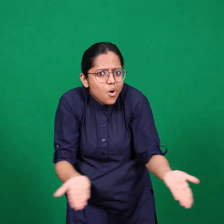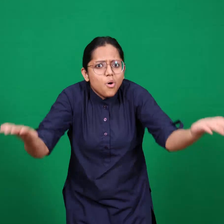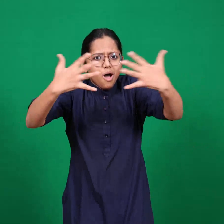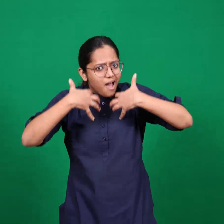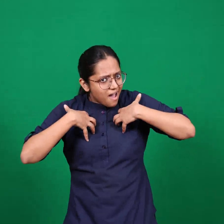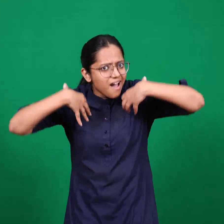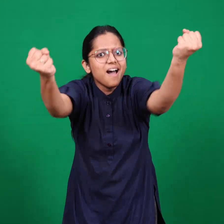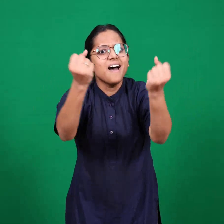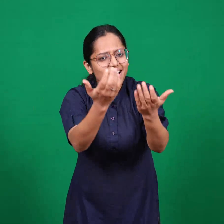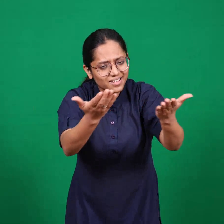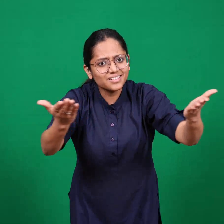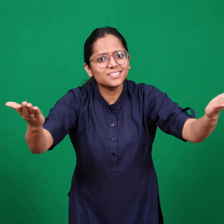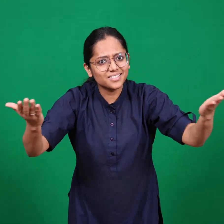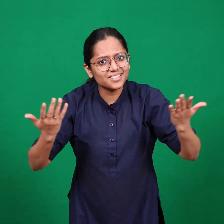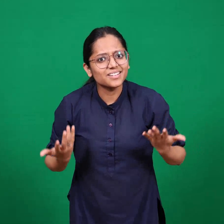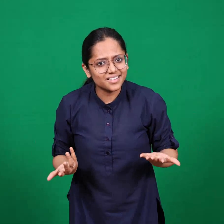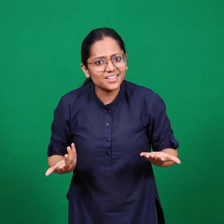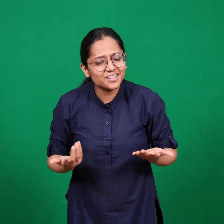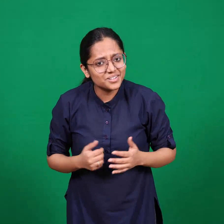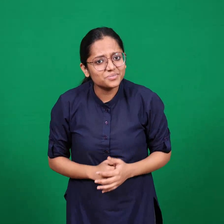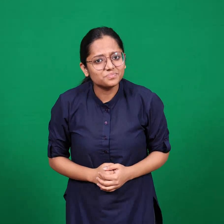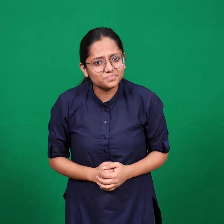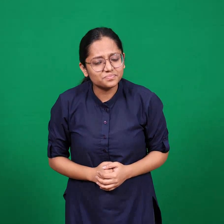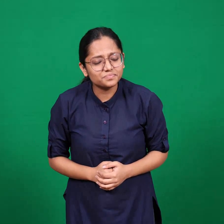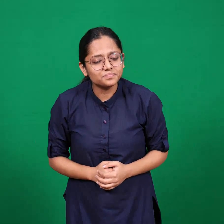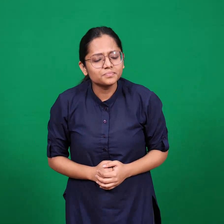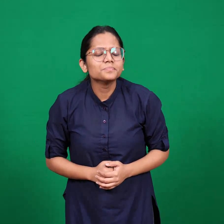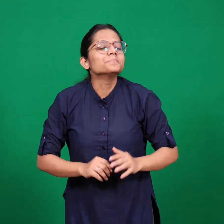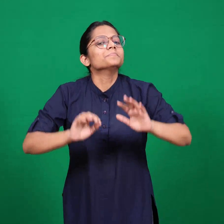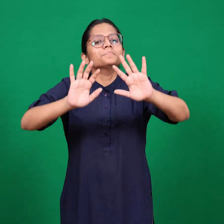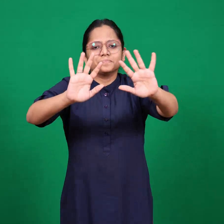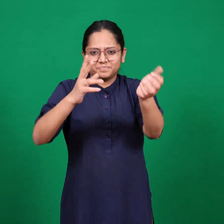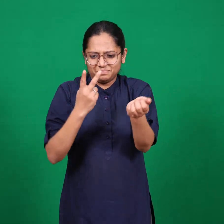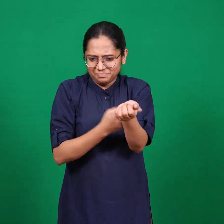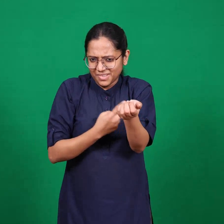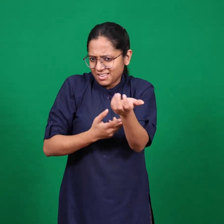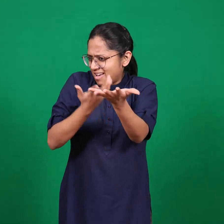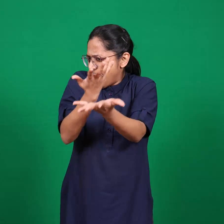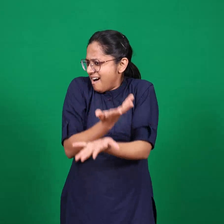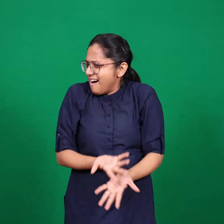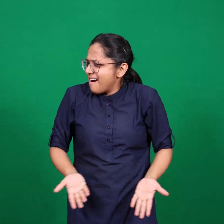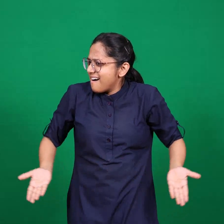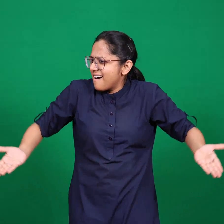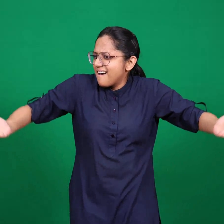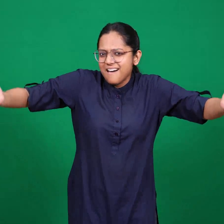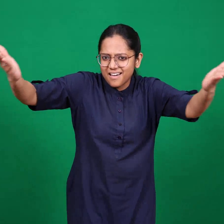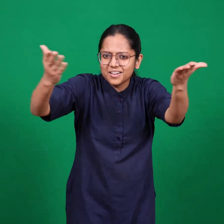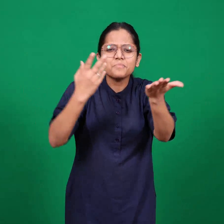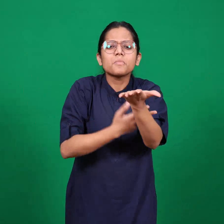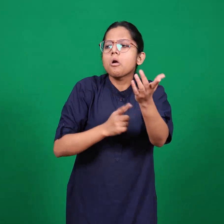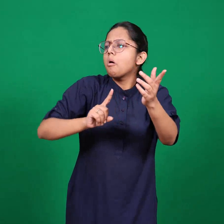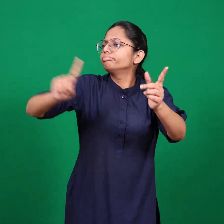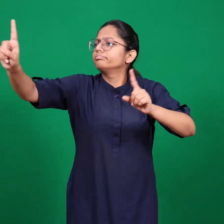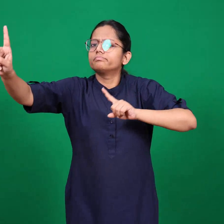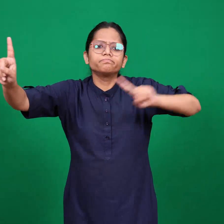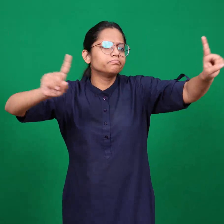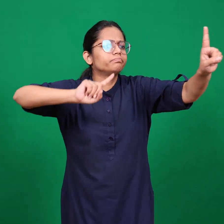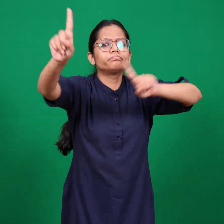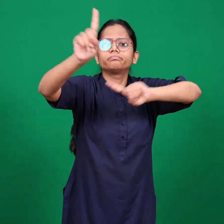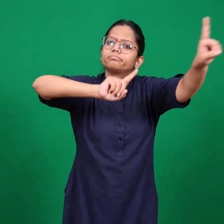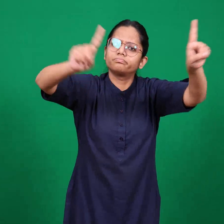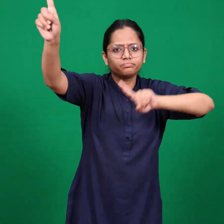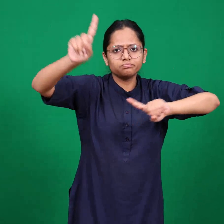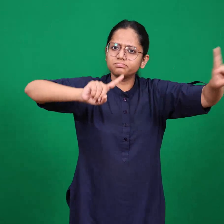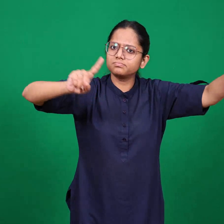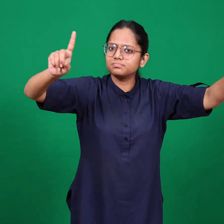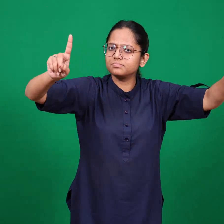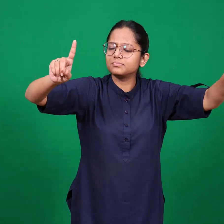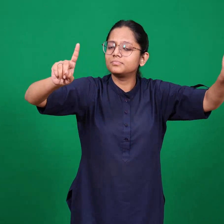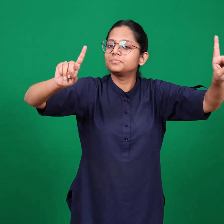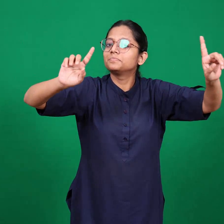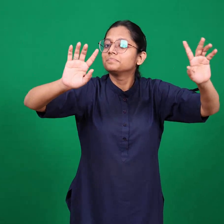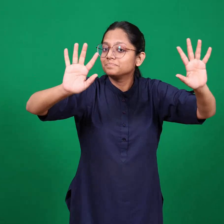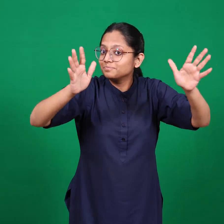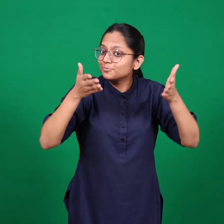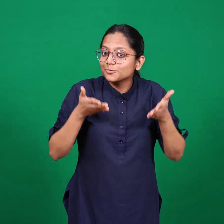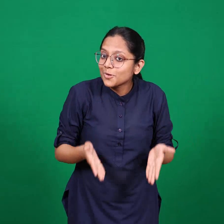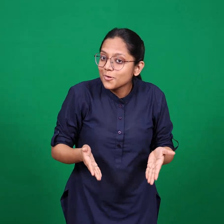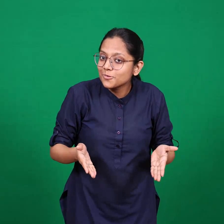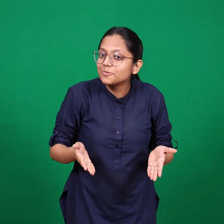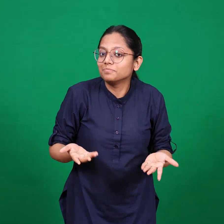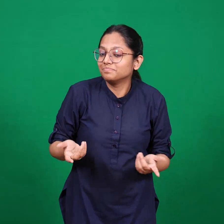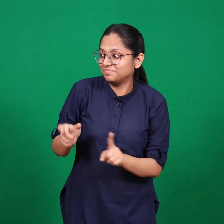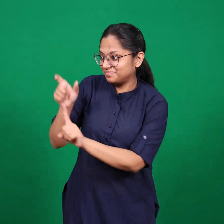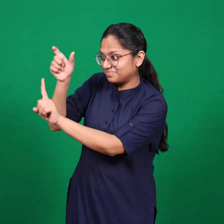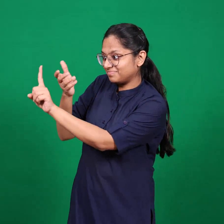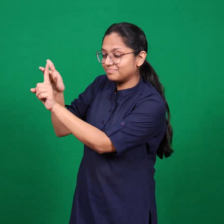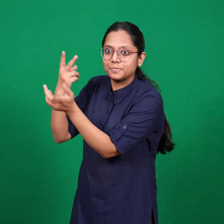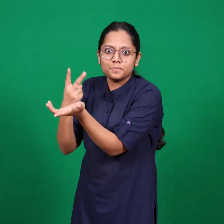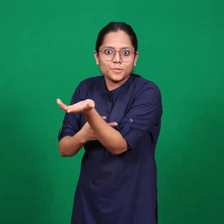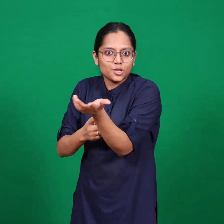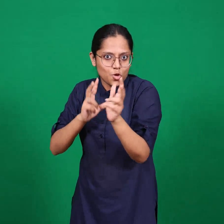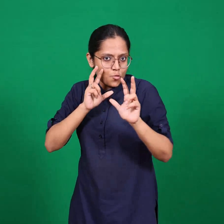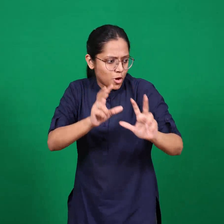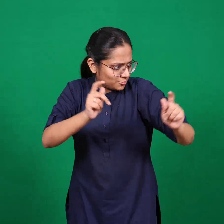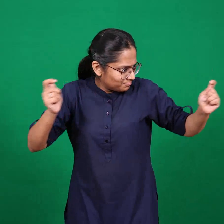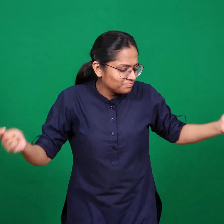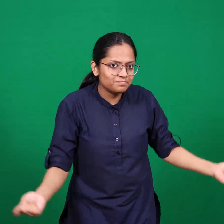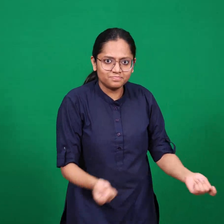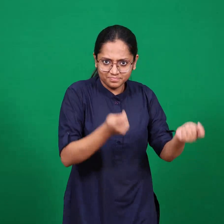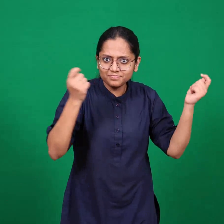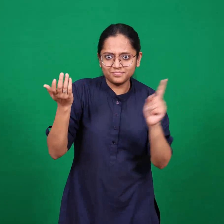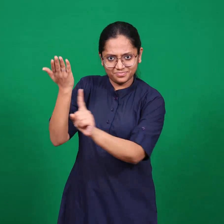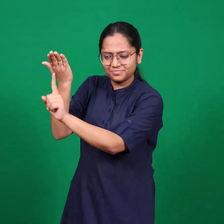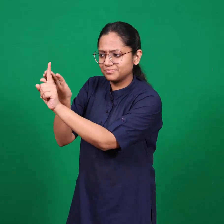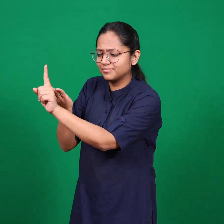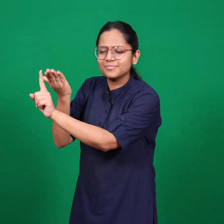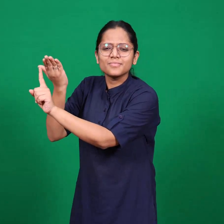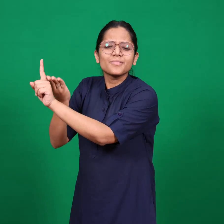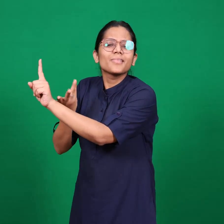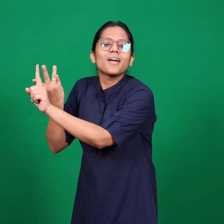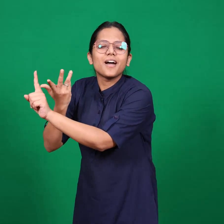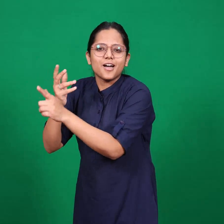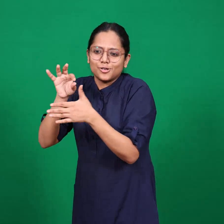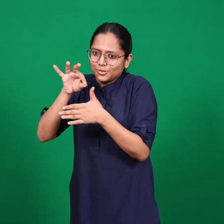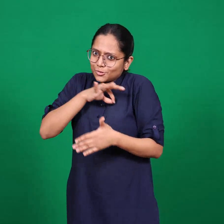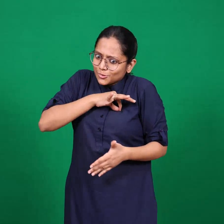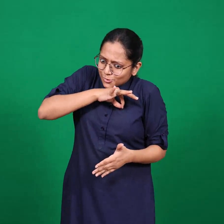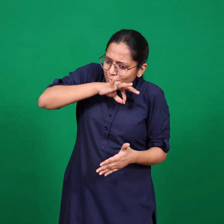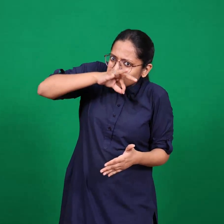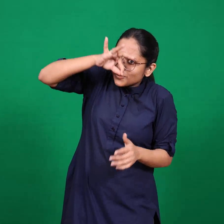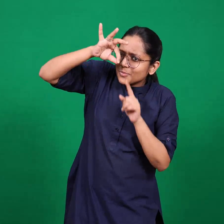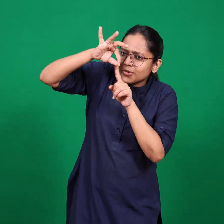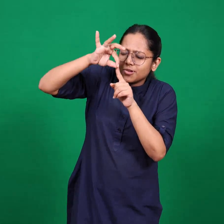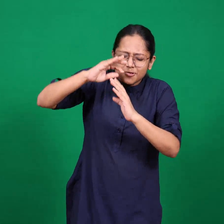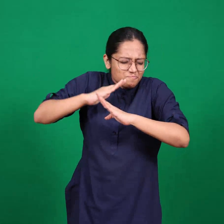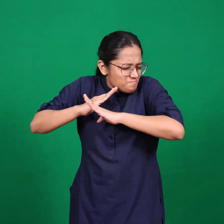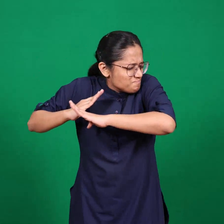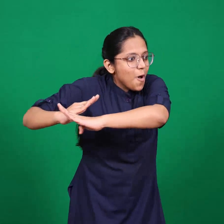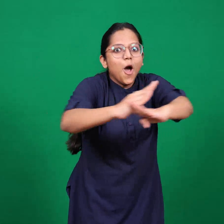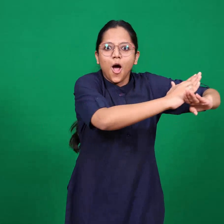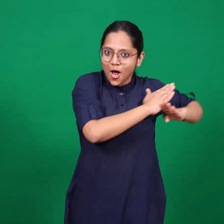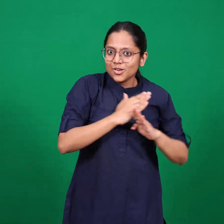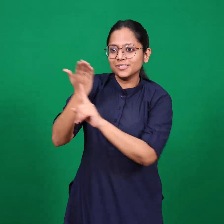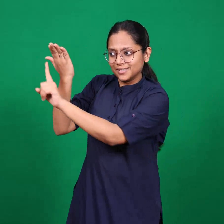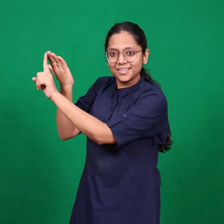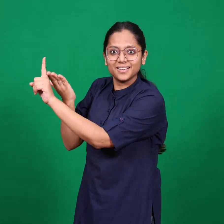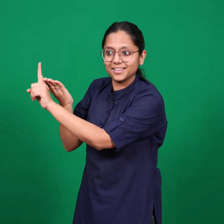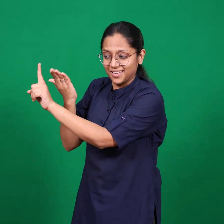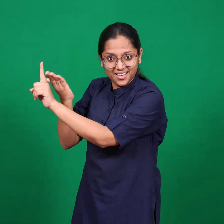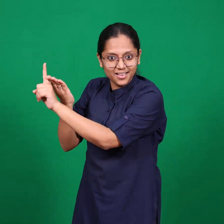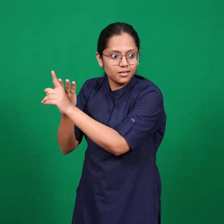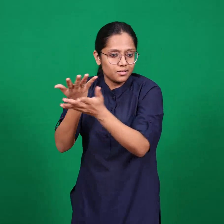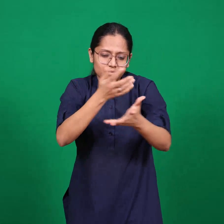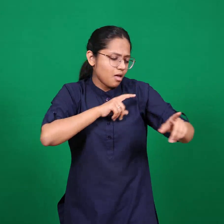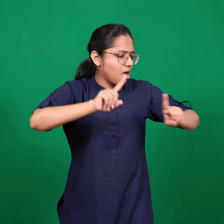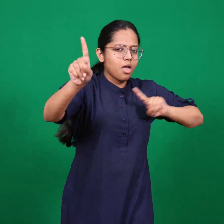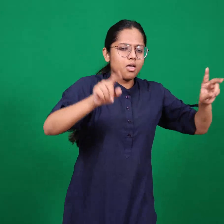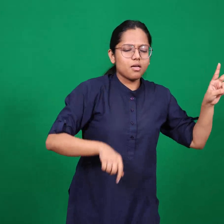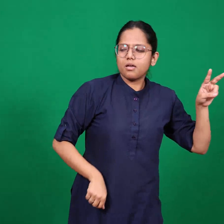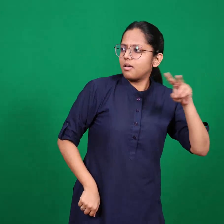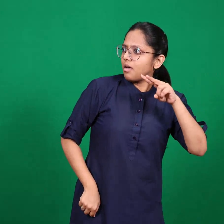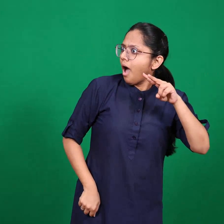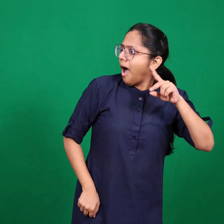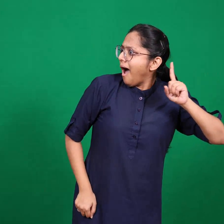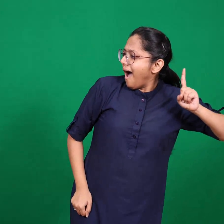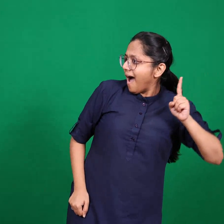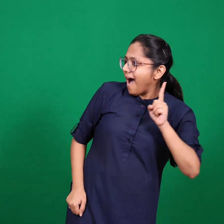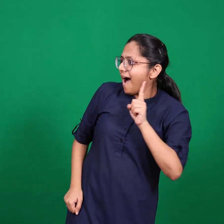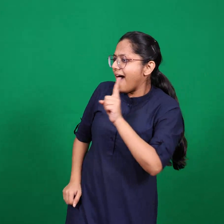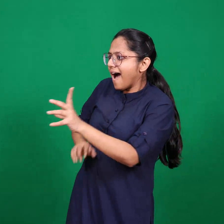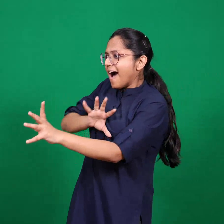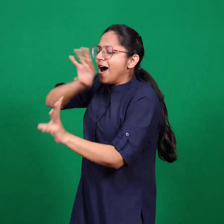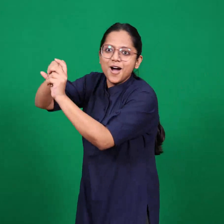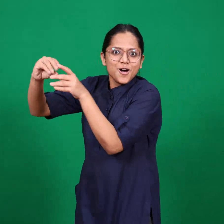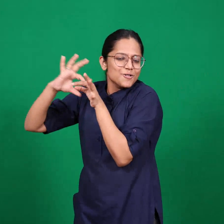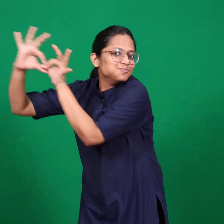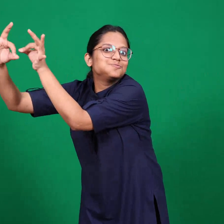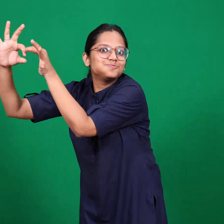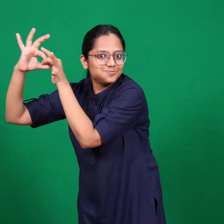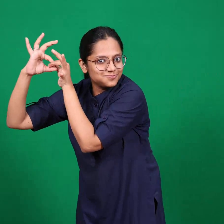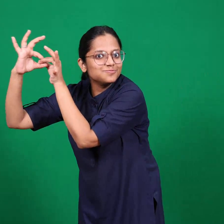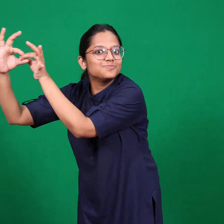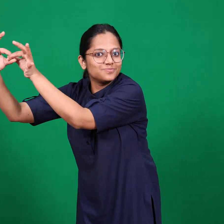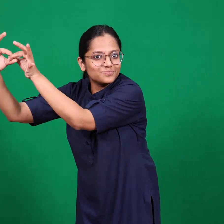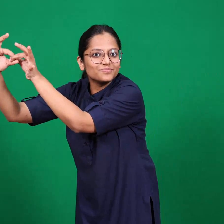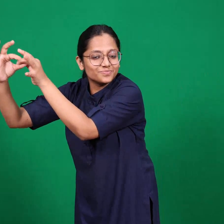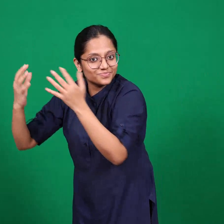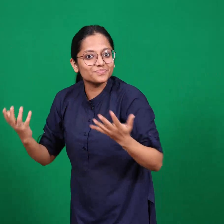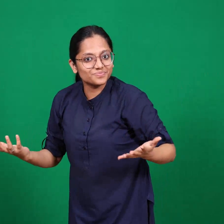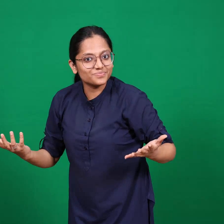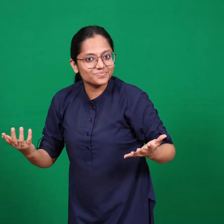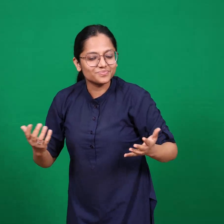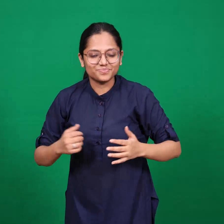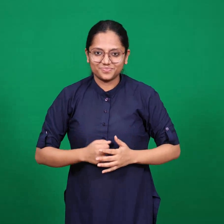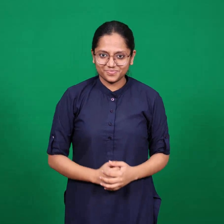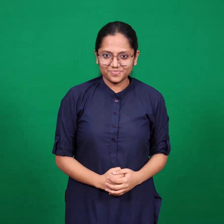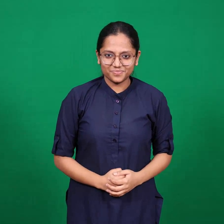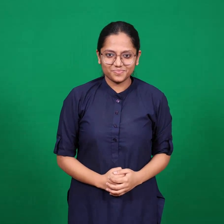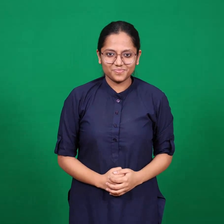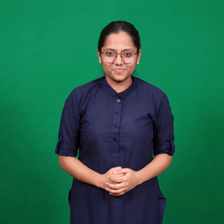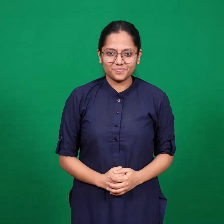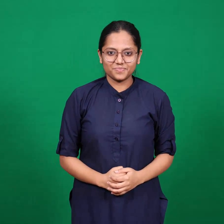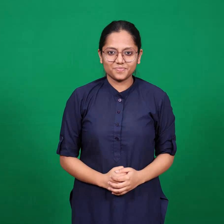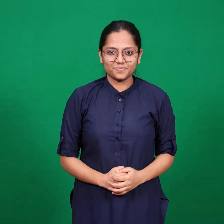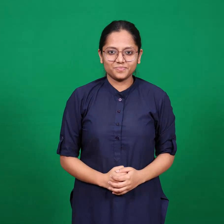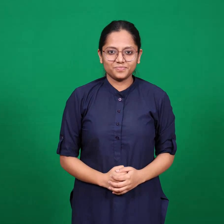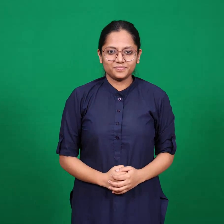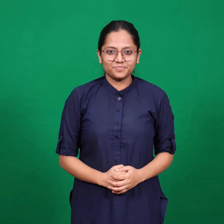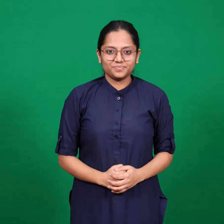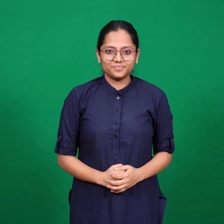For " you were like sheep going astray," but now you have returned to the Shepherd and Overseer of your souls.